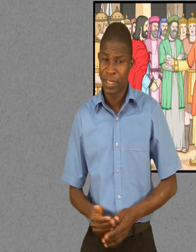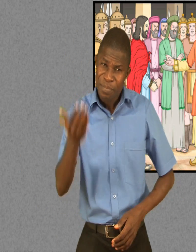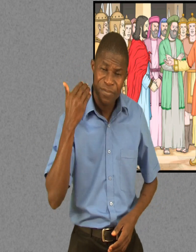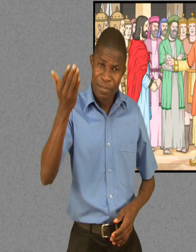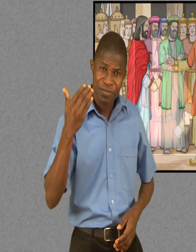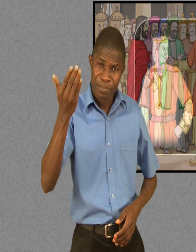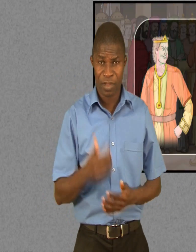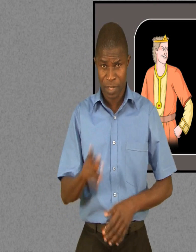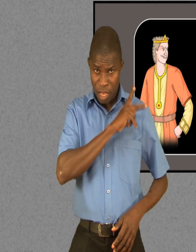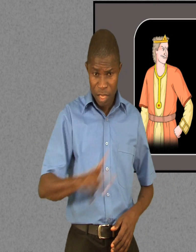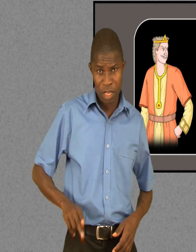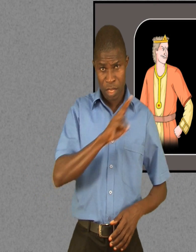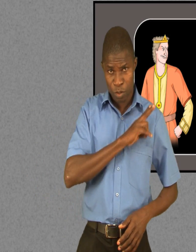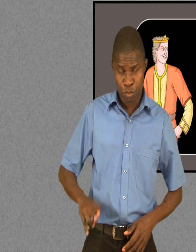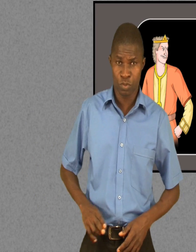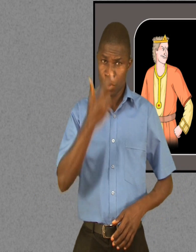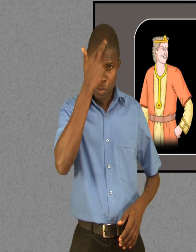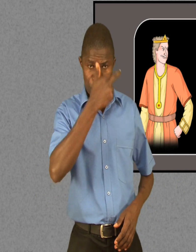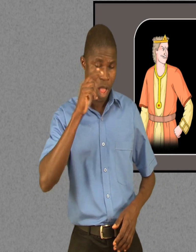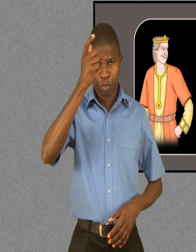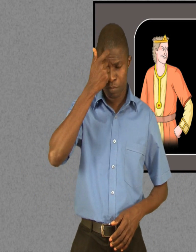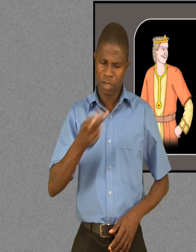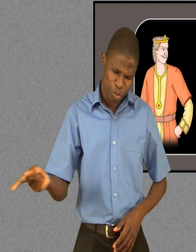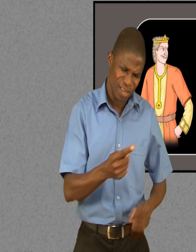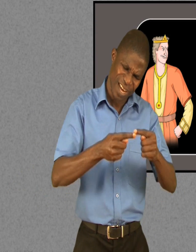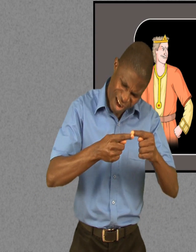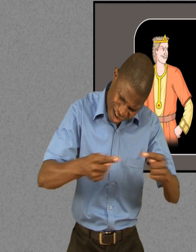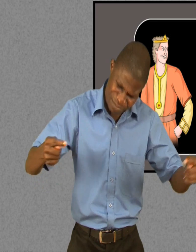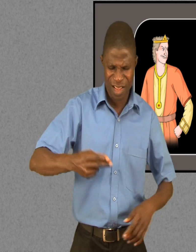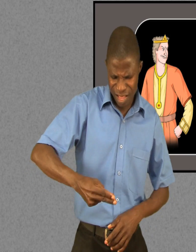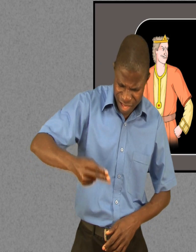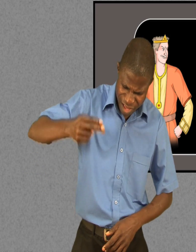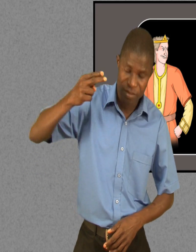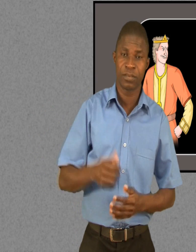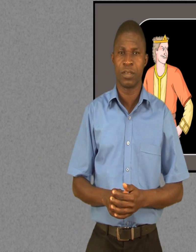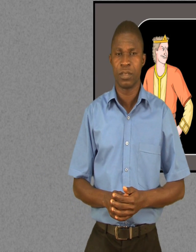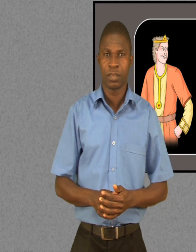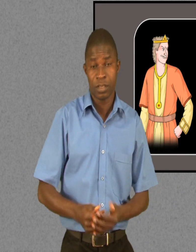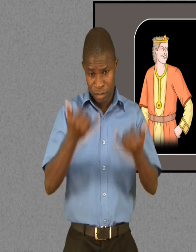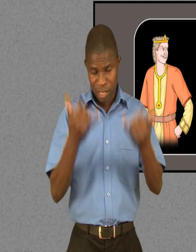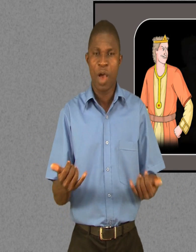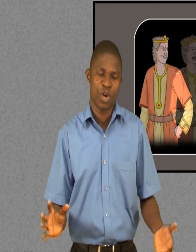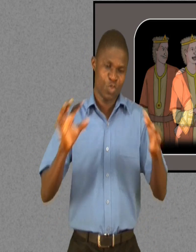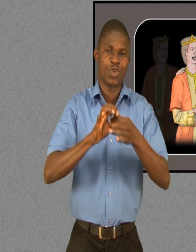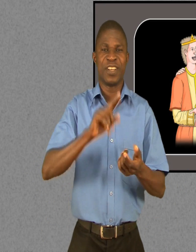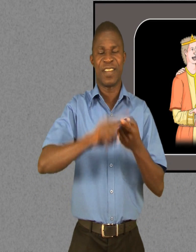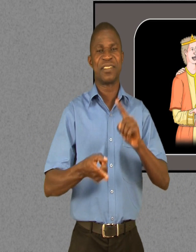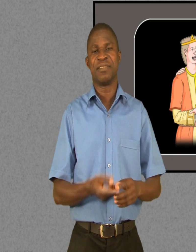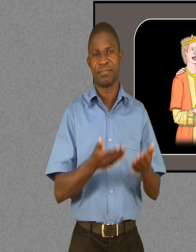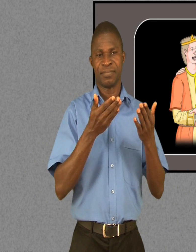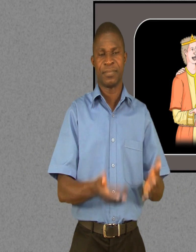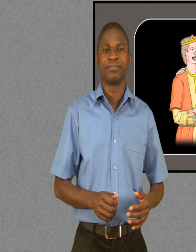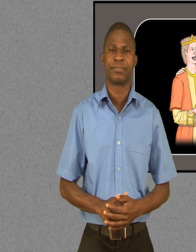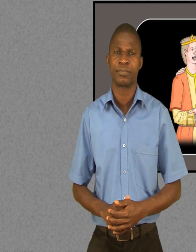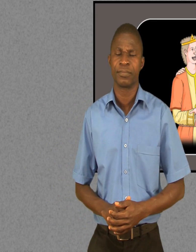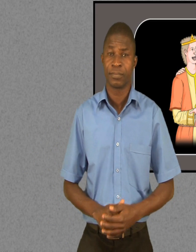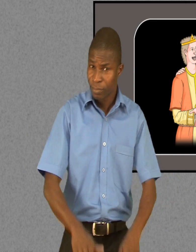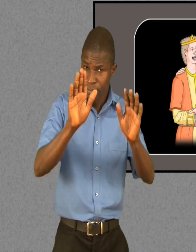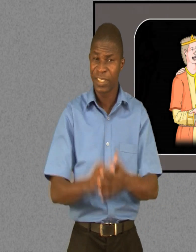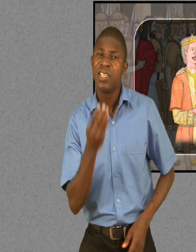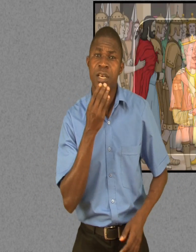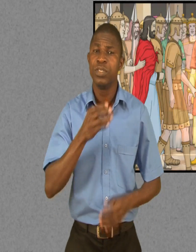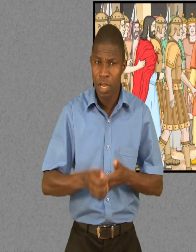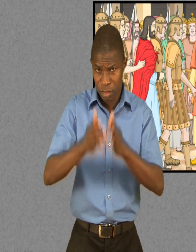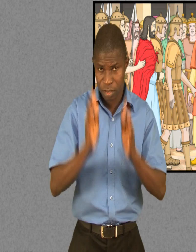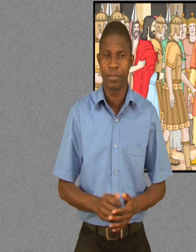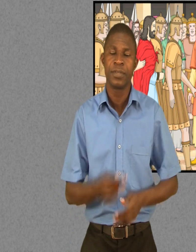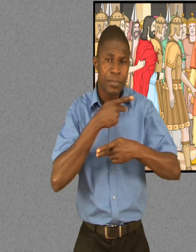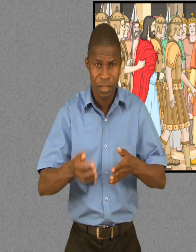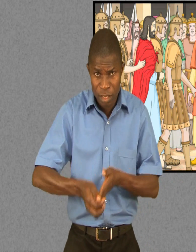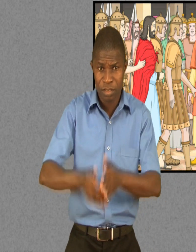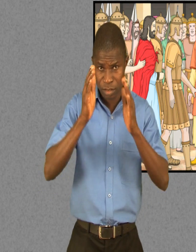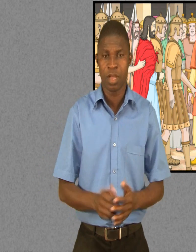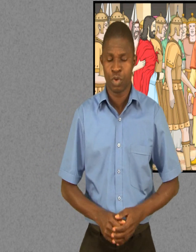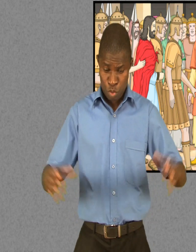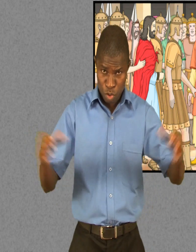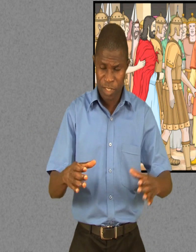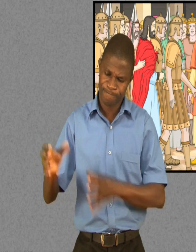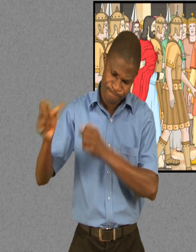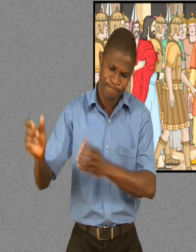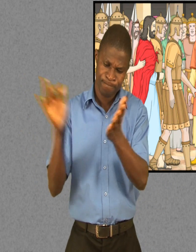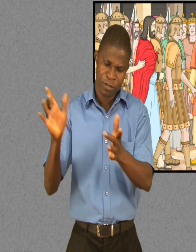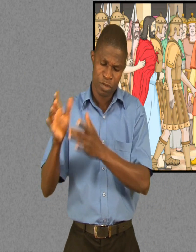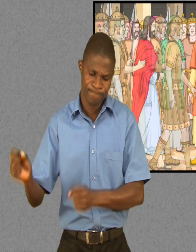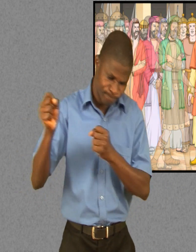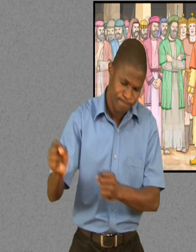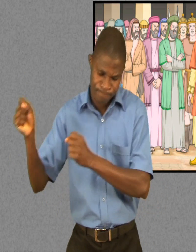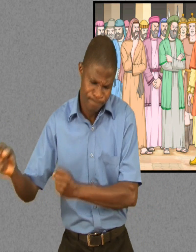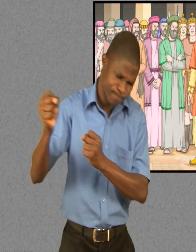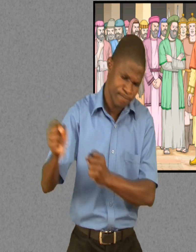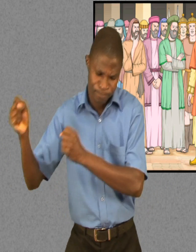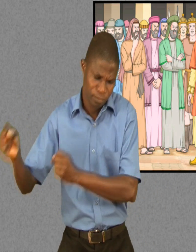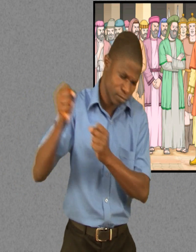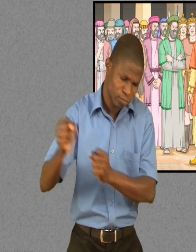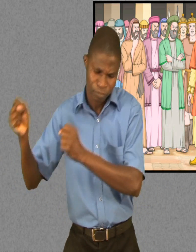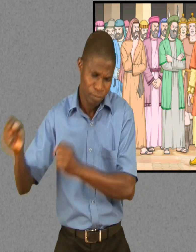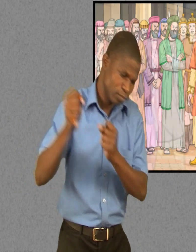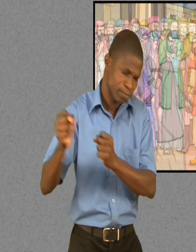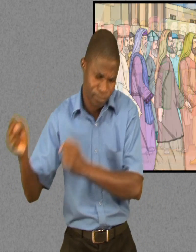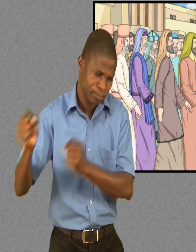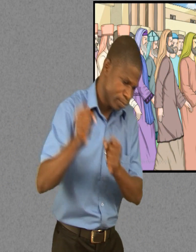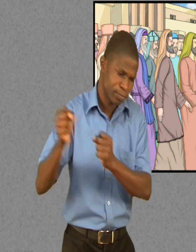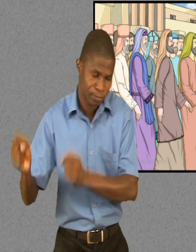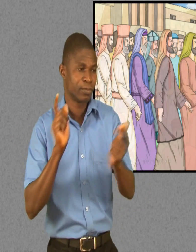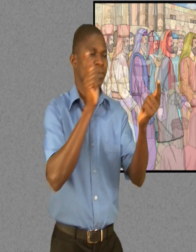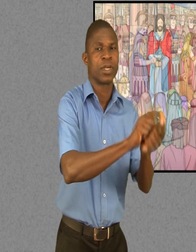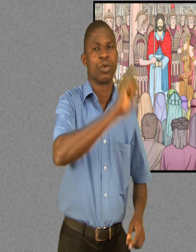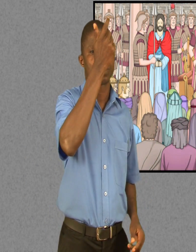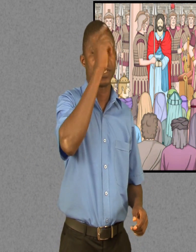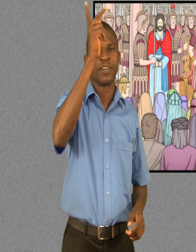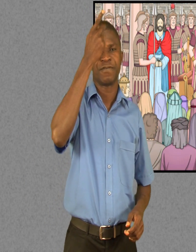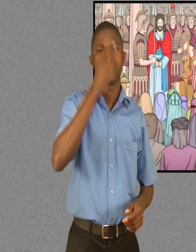That day Herod and Pilate became friends; before this time they had been enemies.